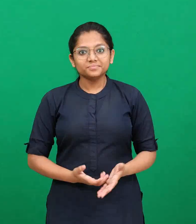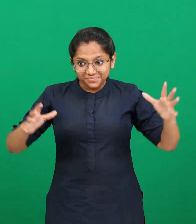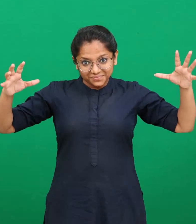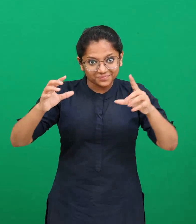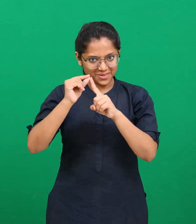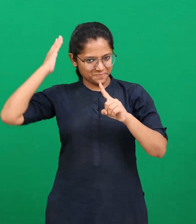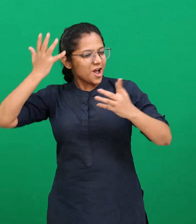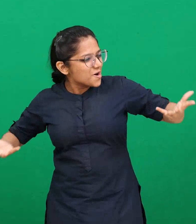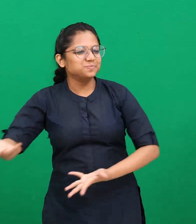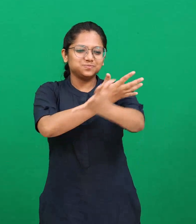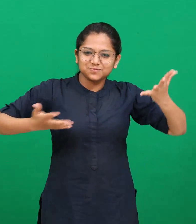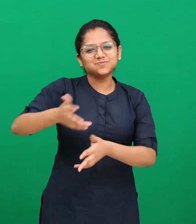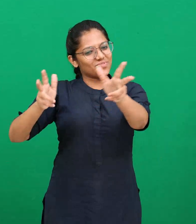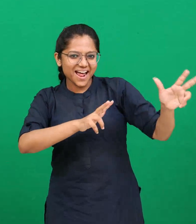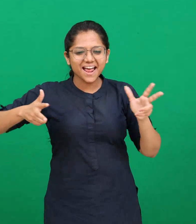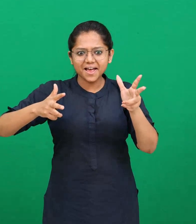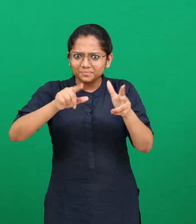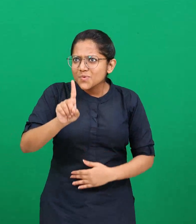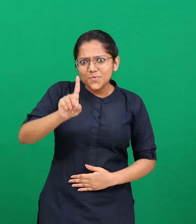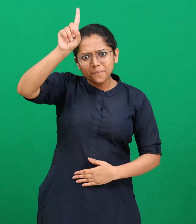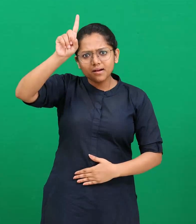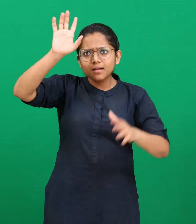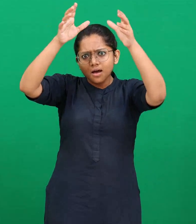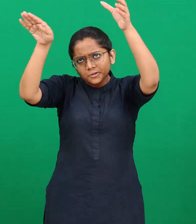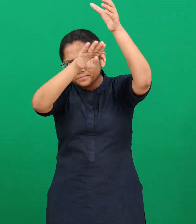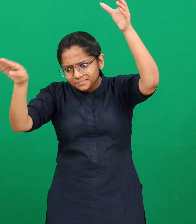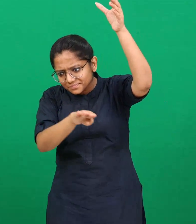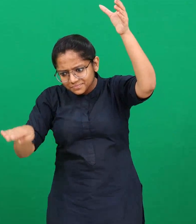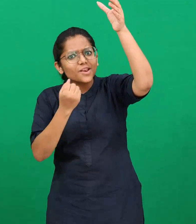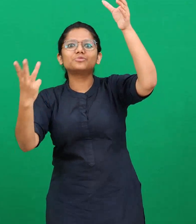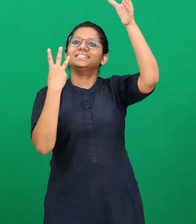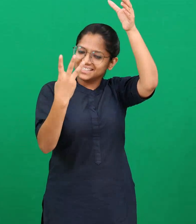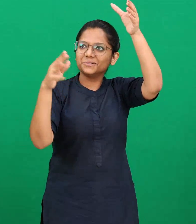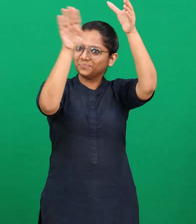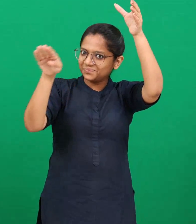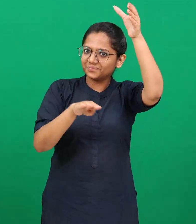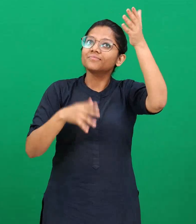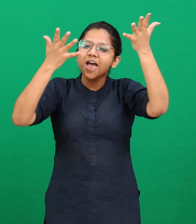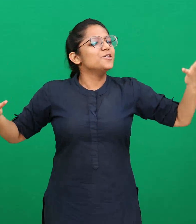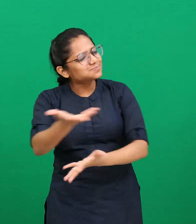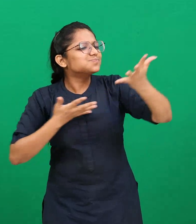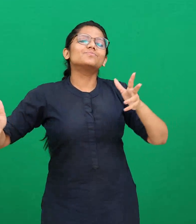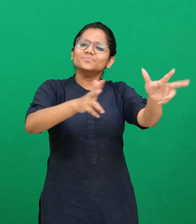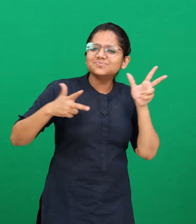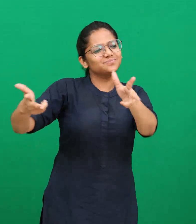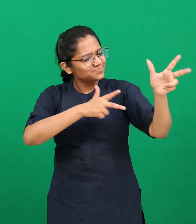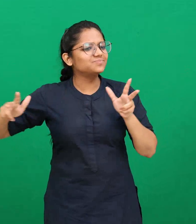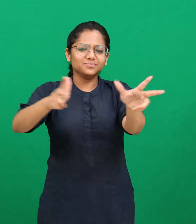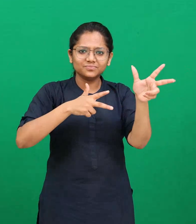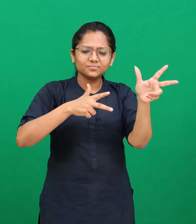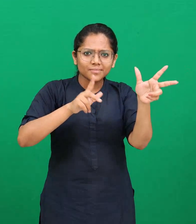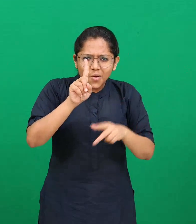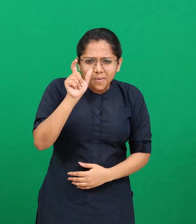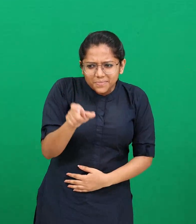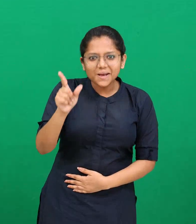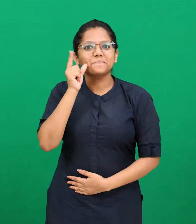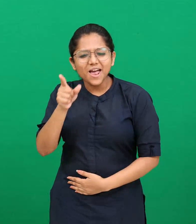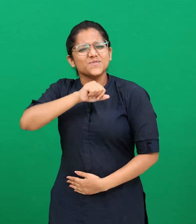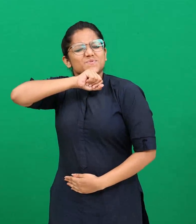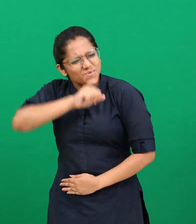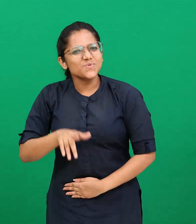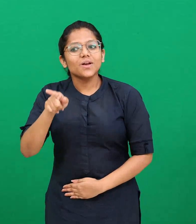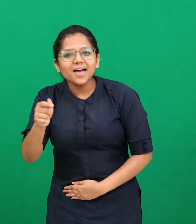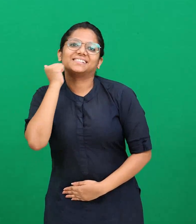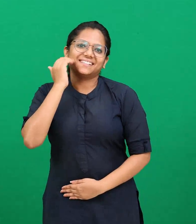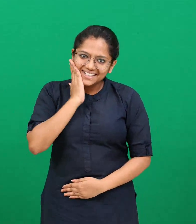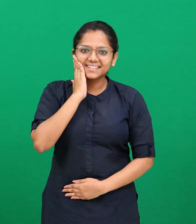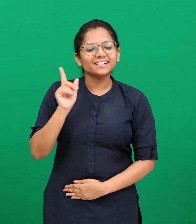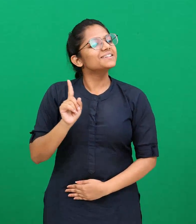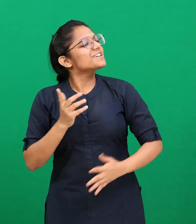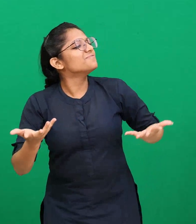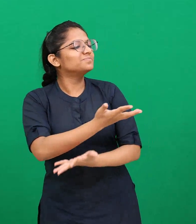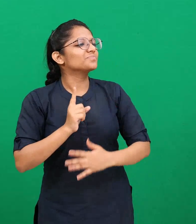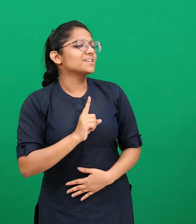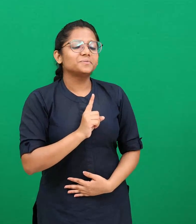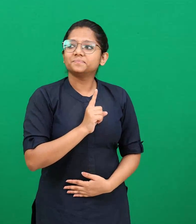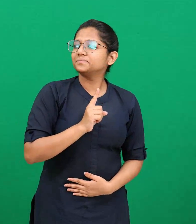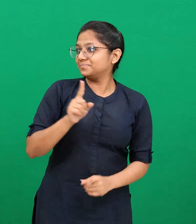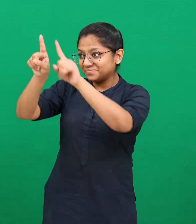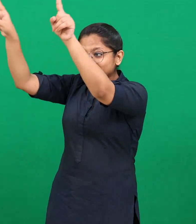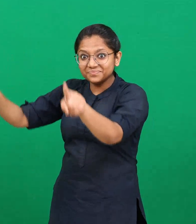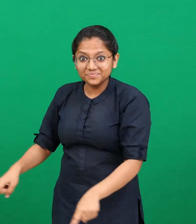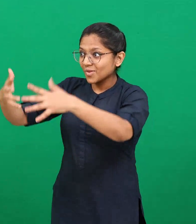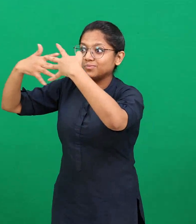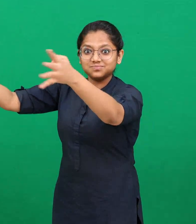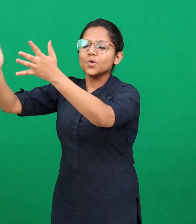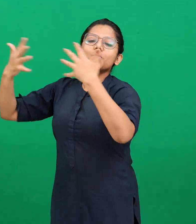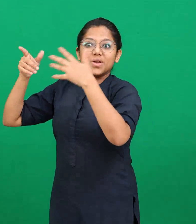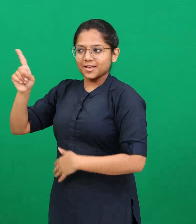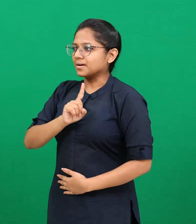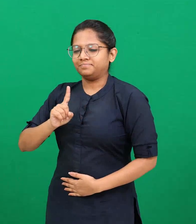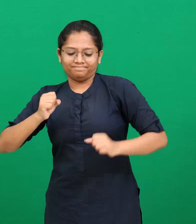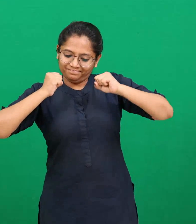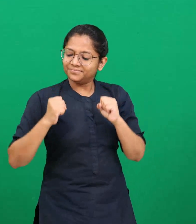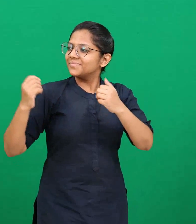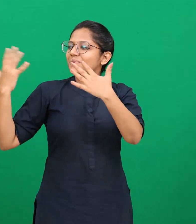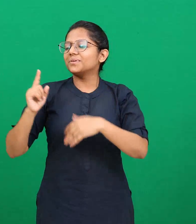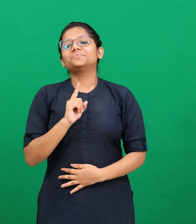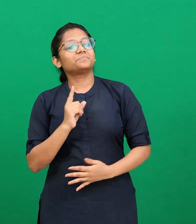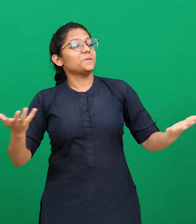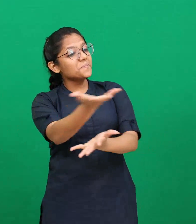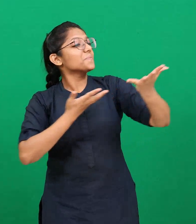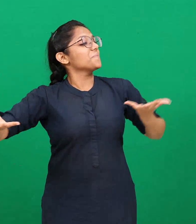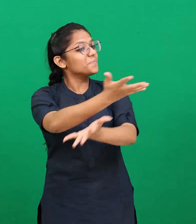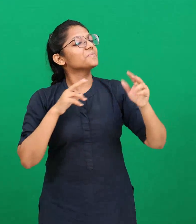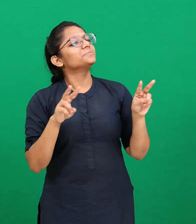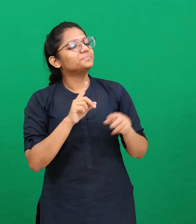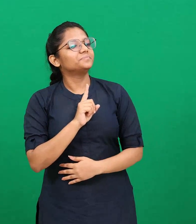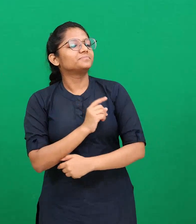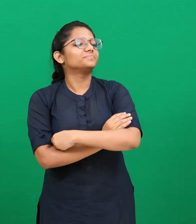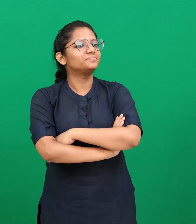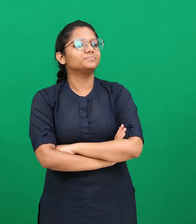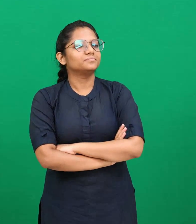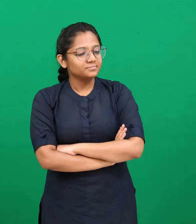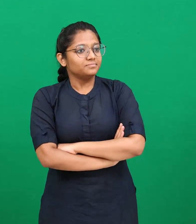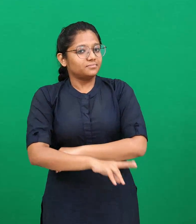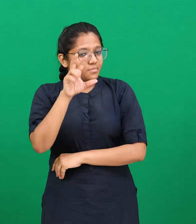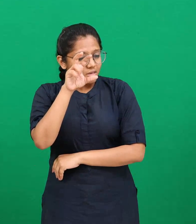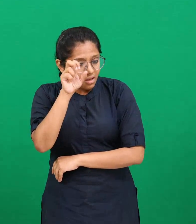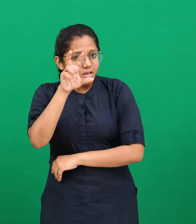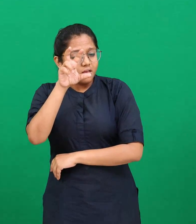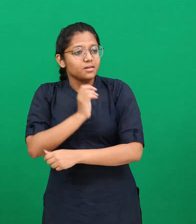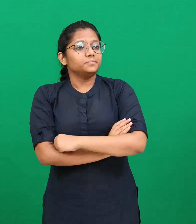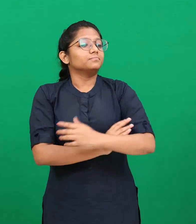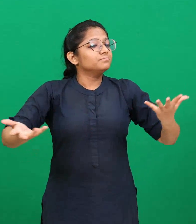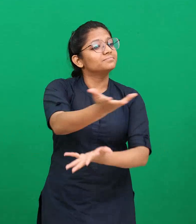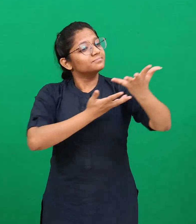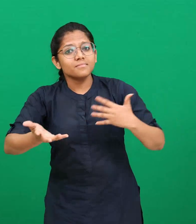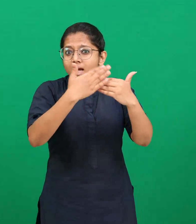And a certain young man named Eutychus, seated in the window, was sinking into a deep sleep as Paul talked on and on.